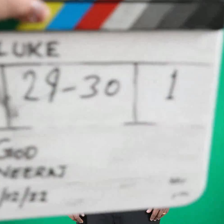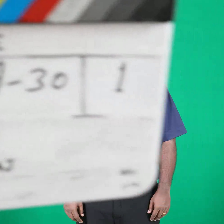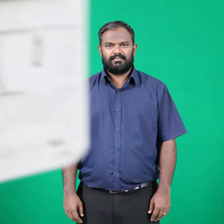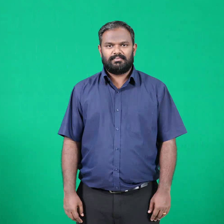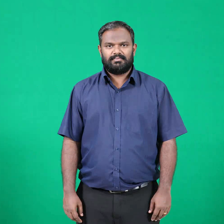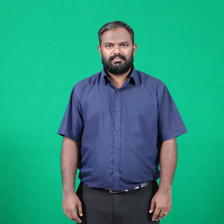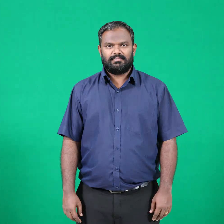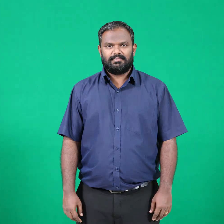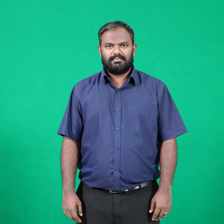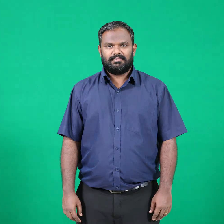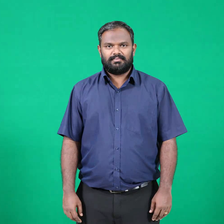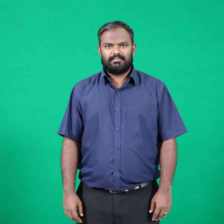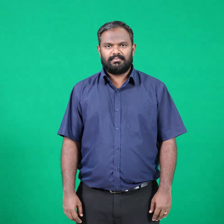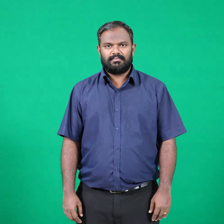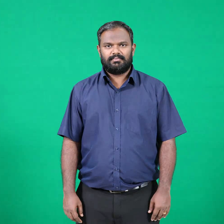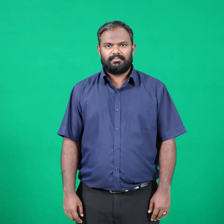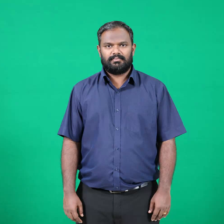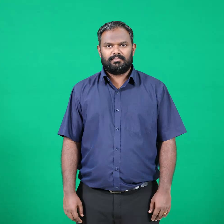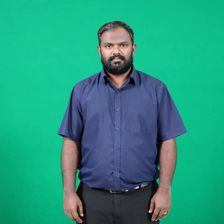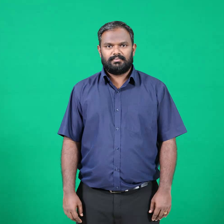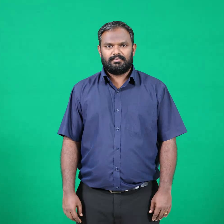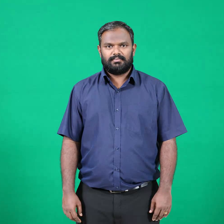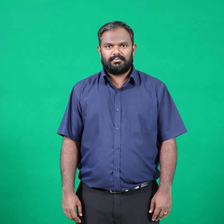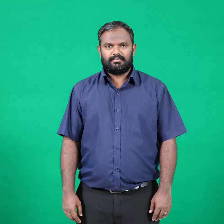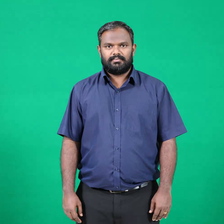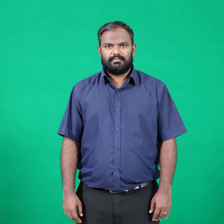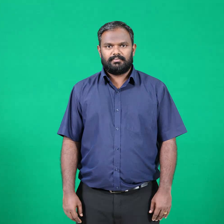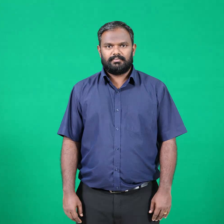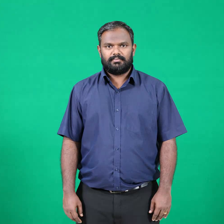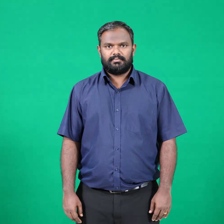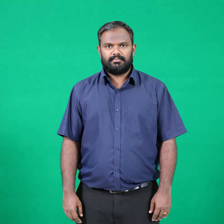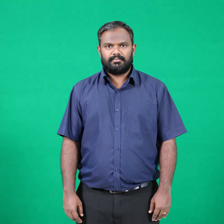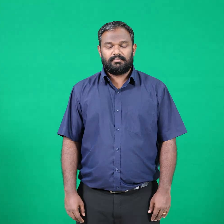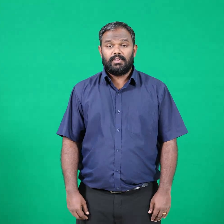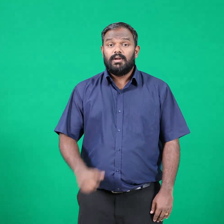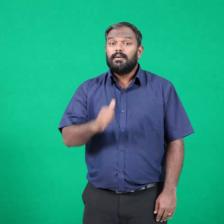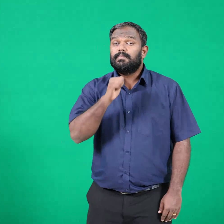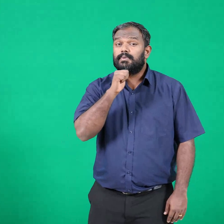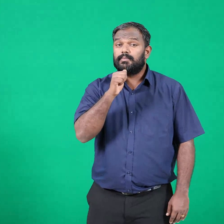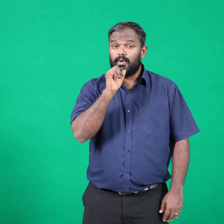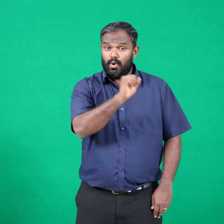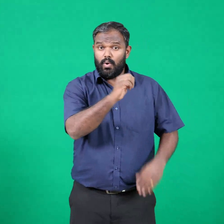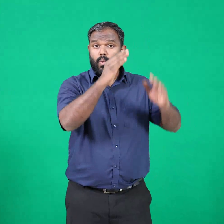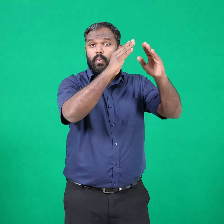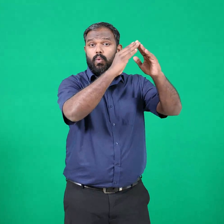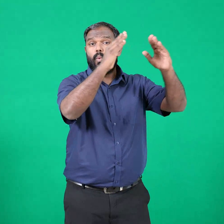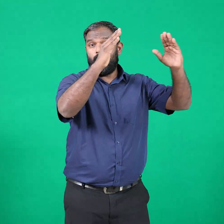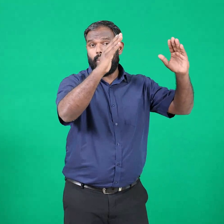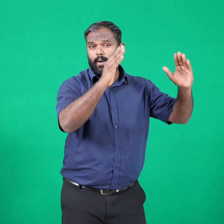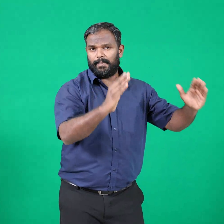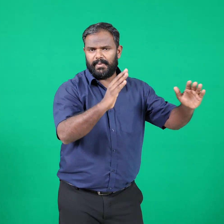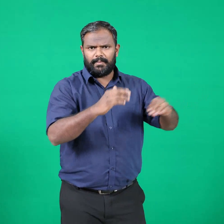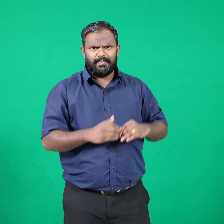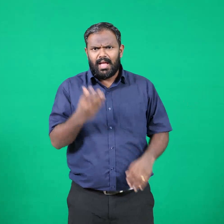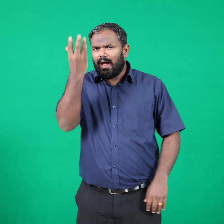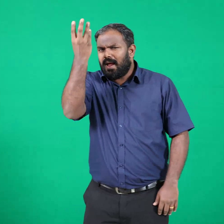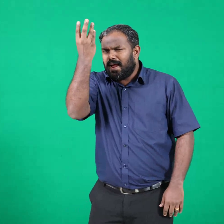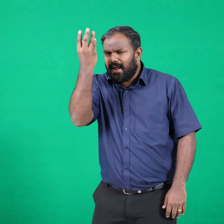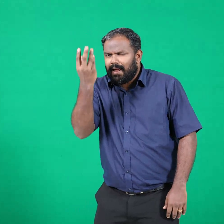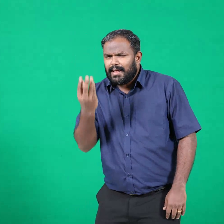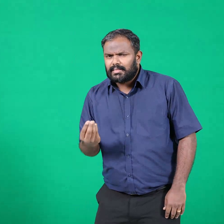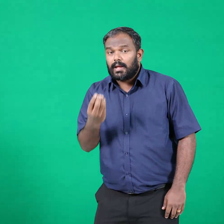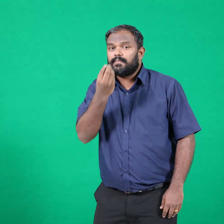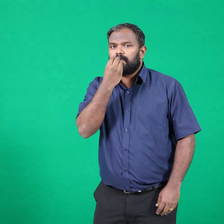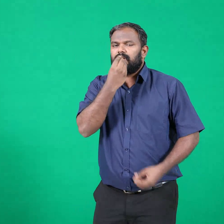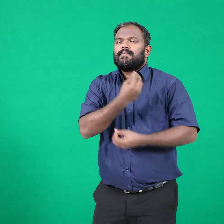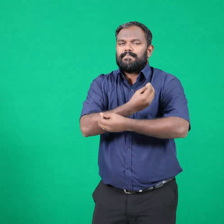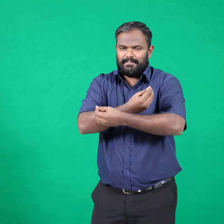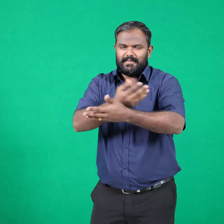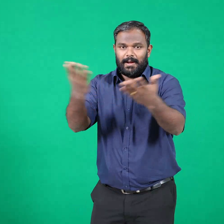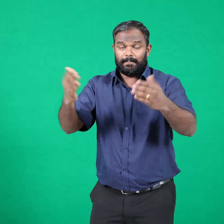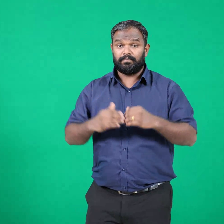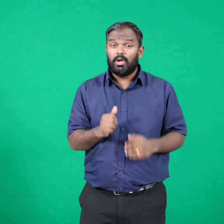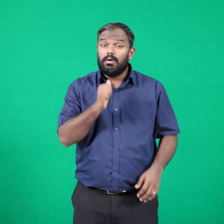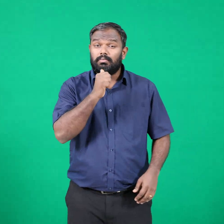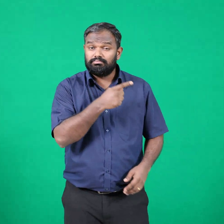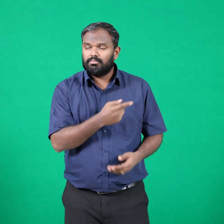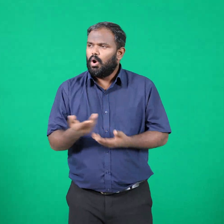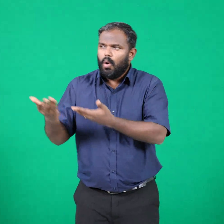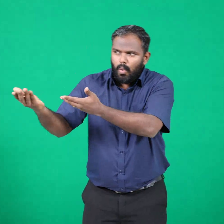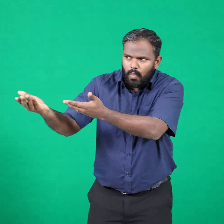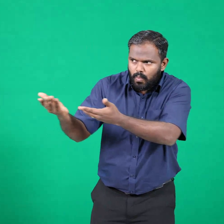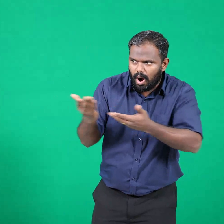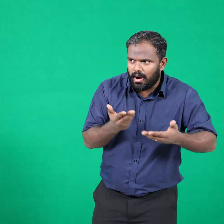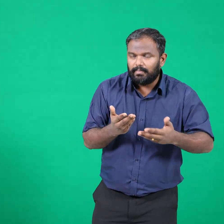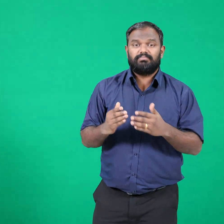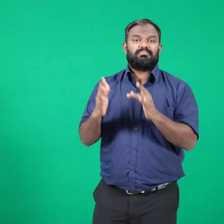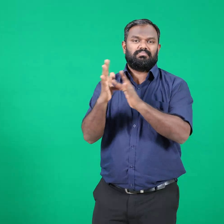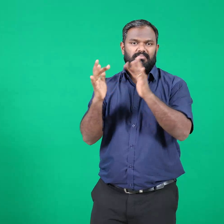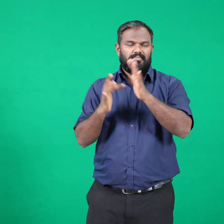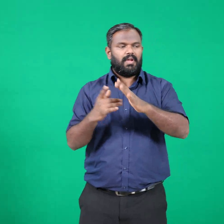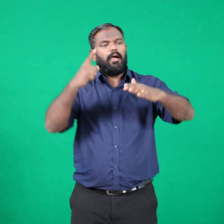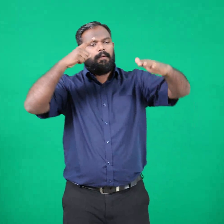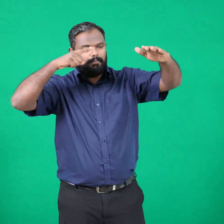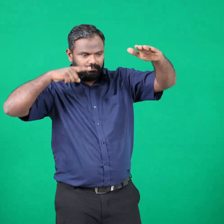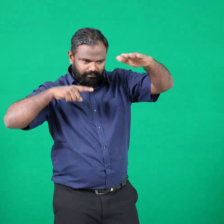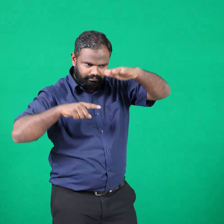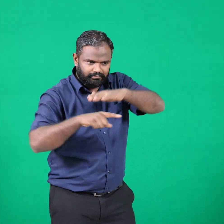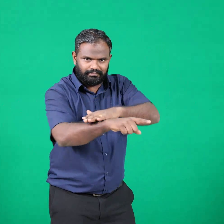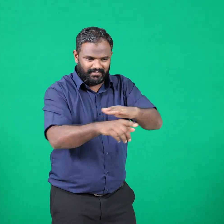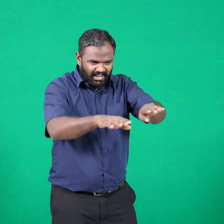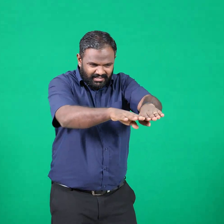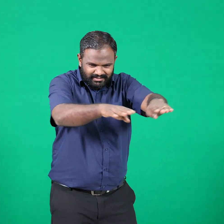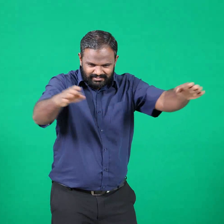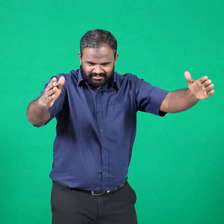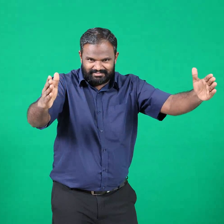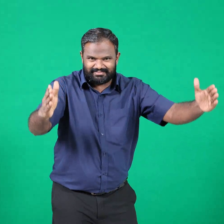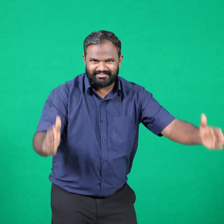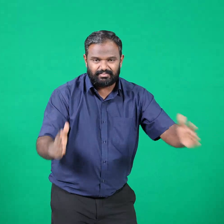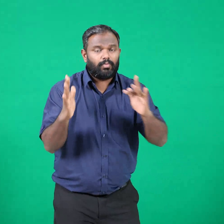Then Levi hosted a great banquet for Jesus at his house.